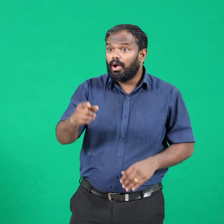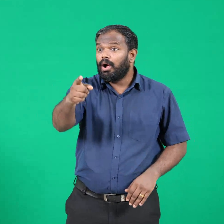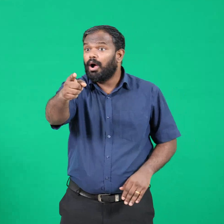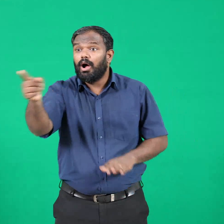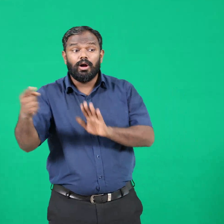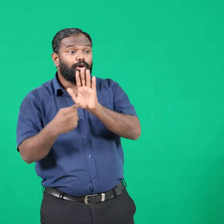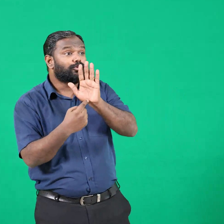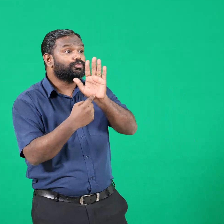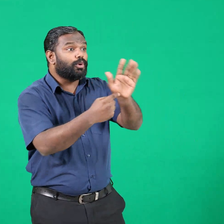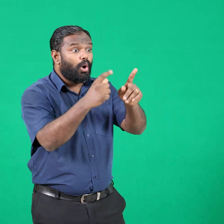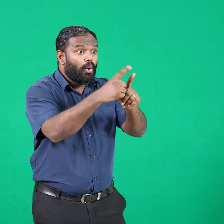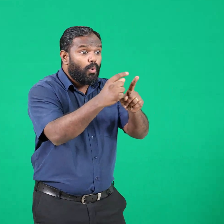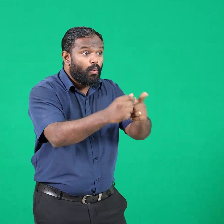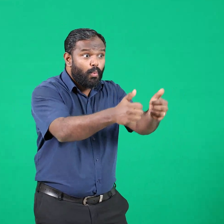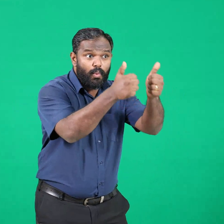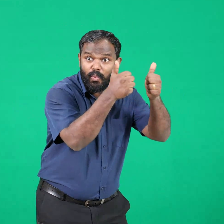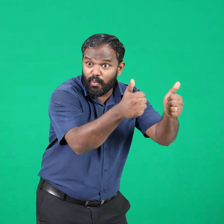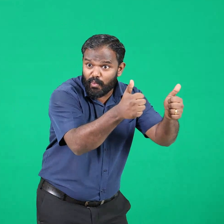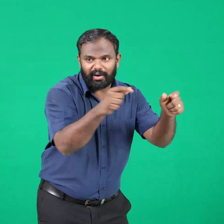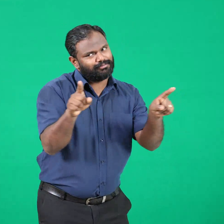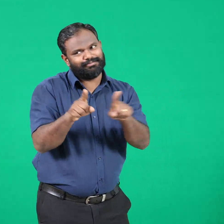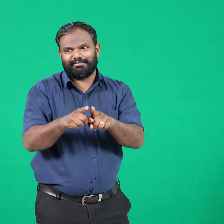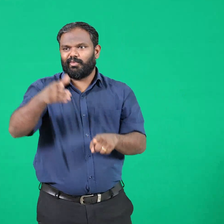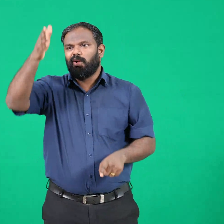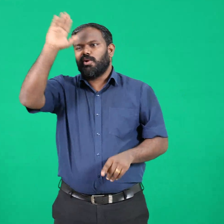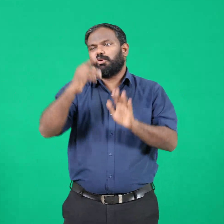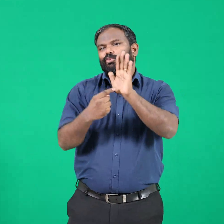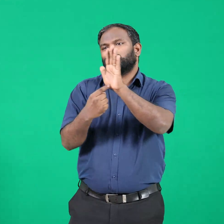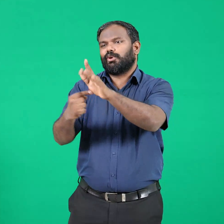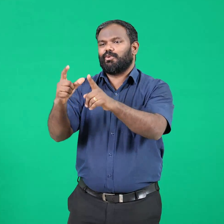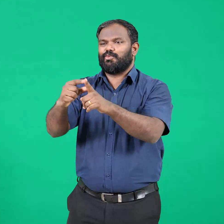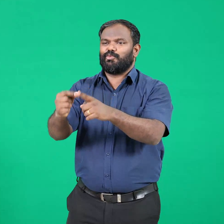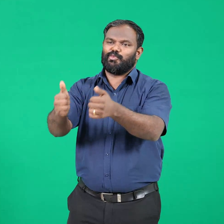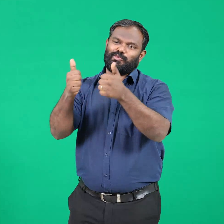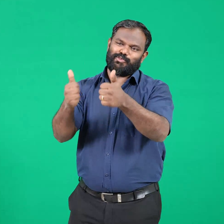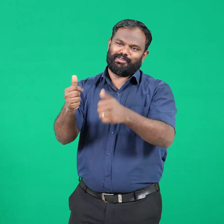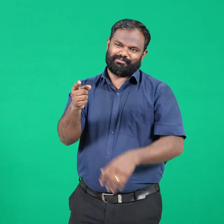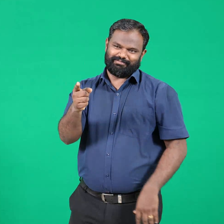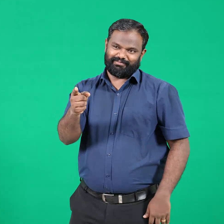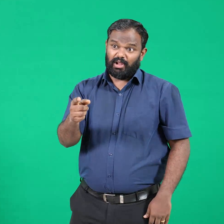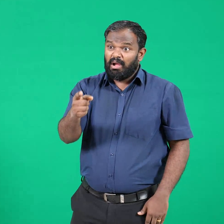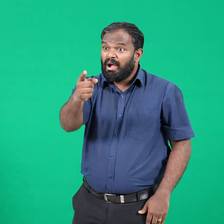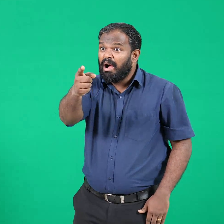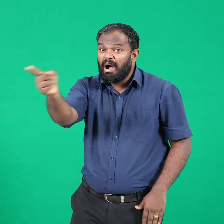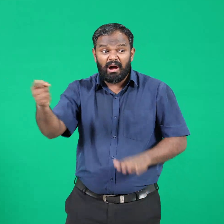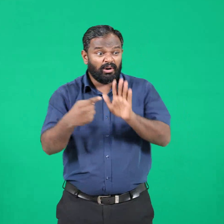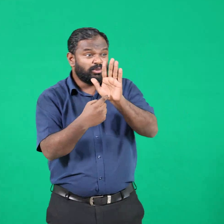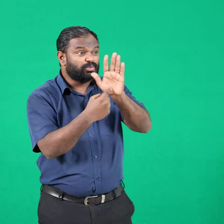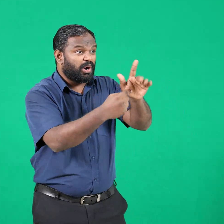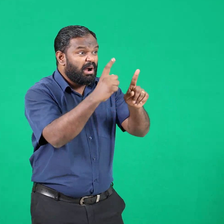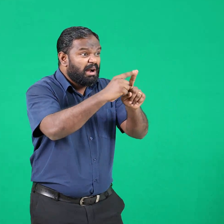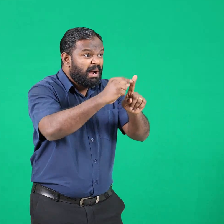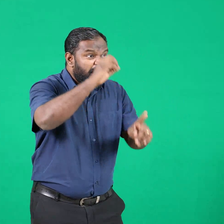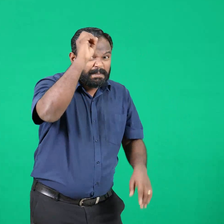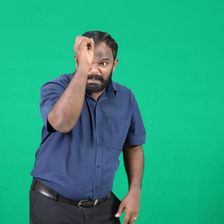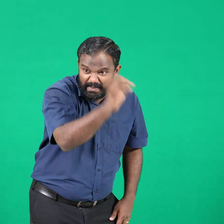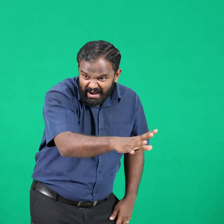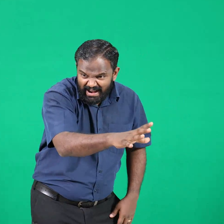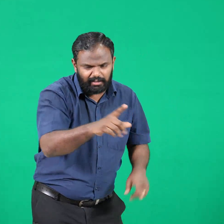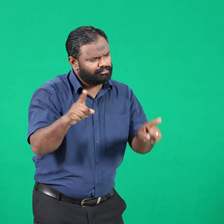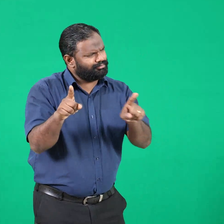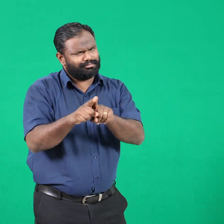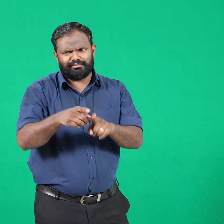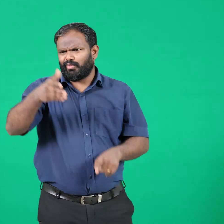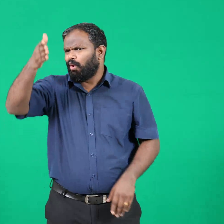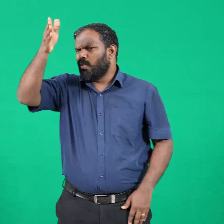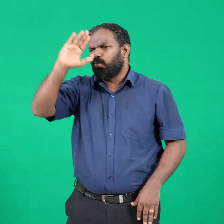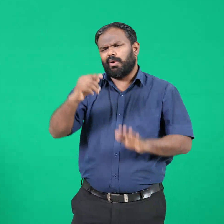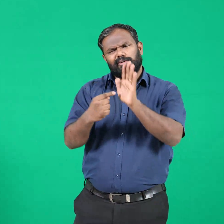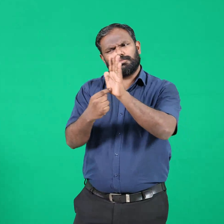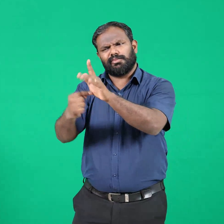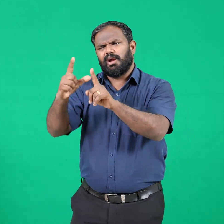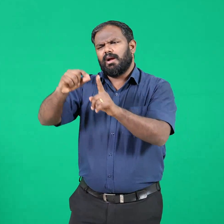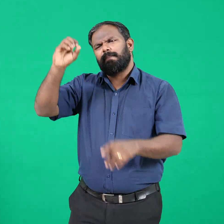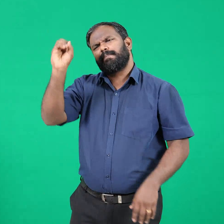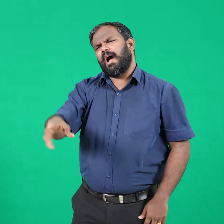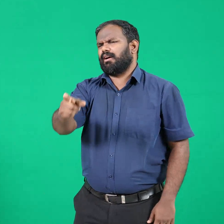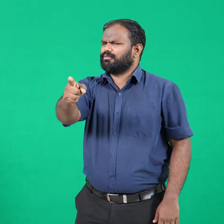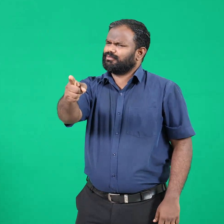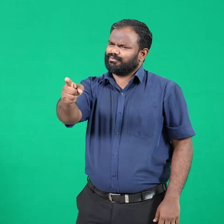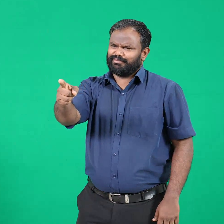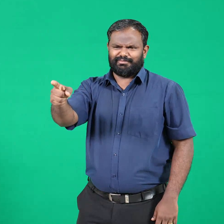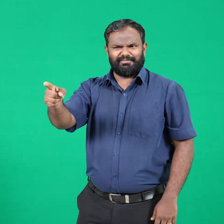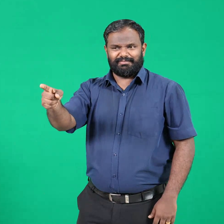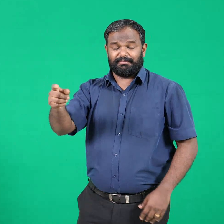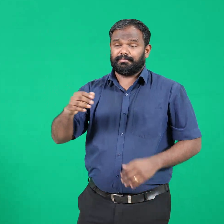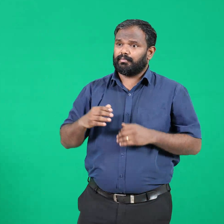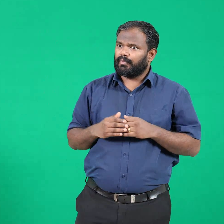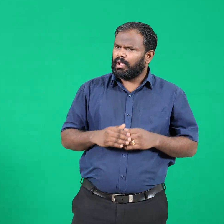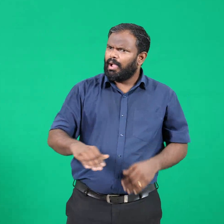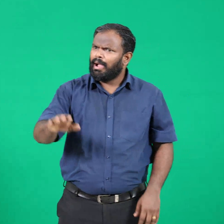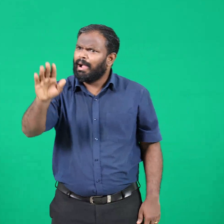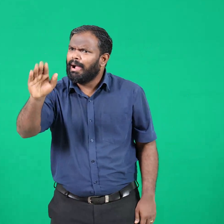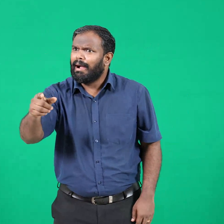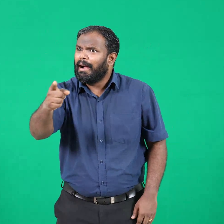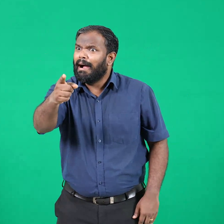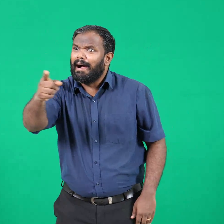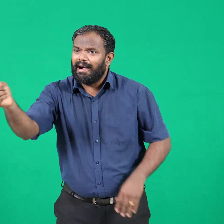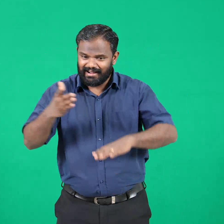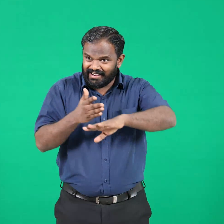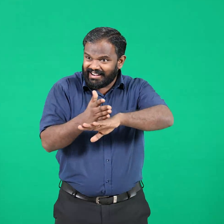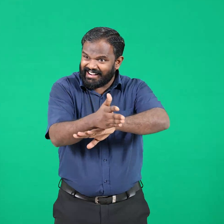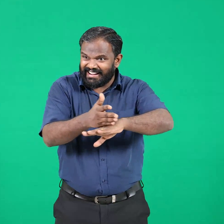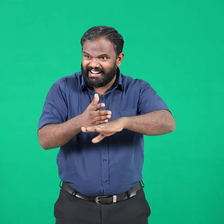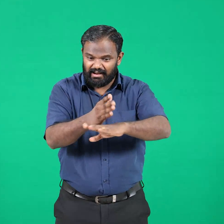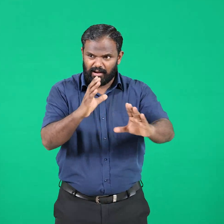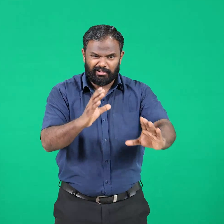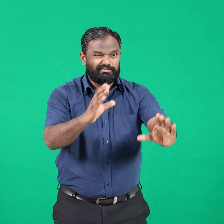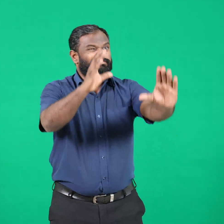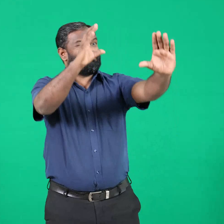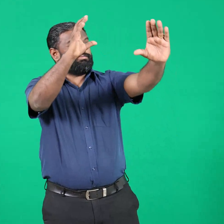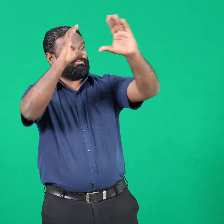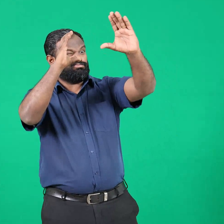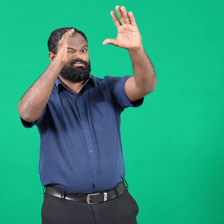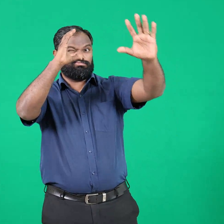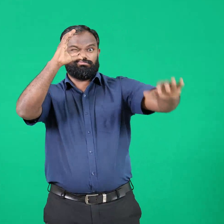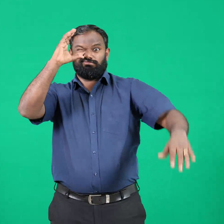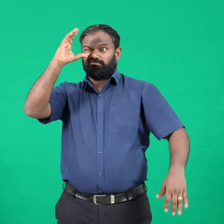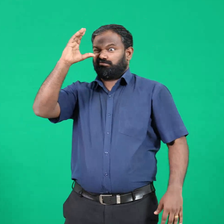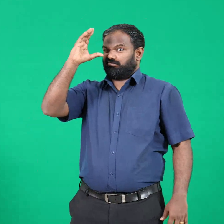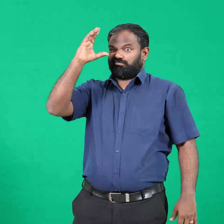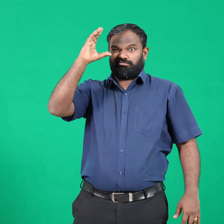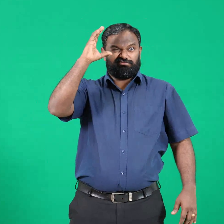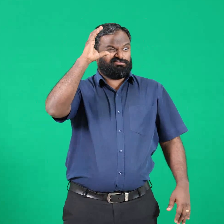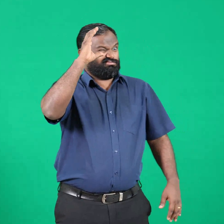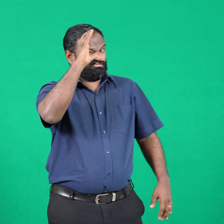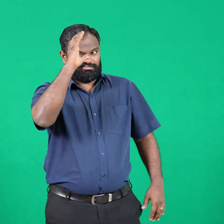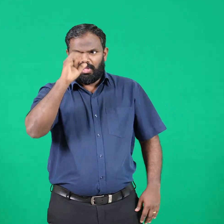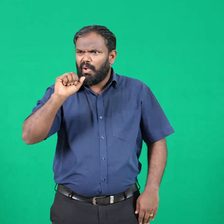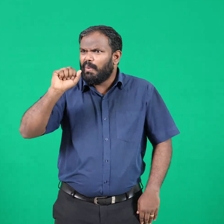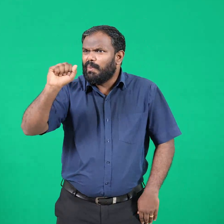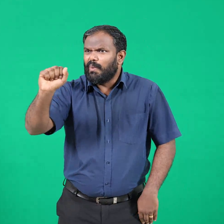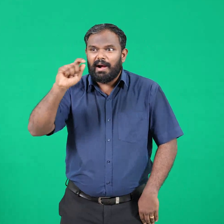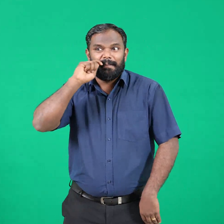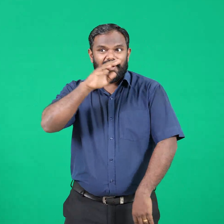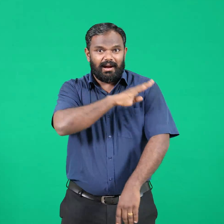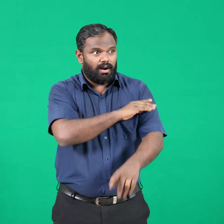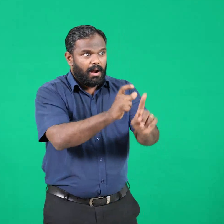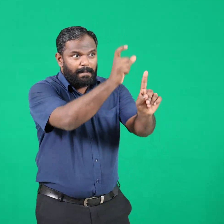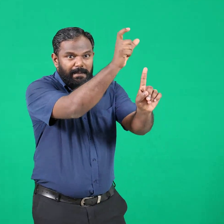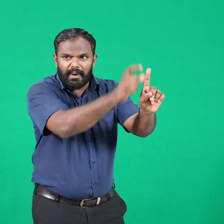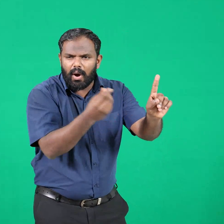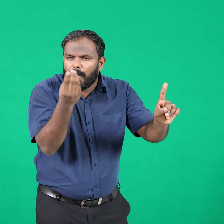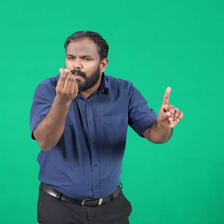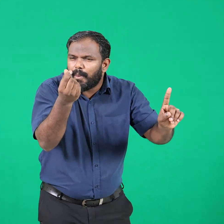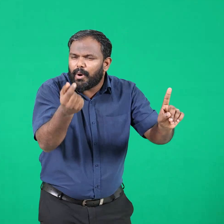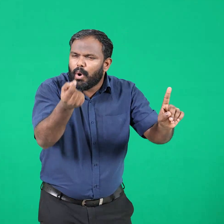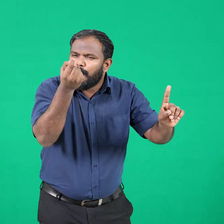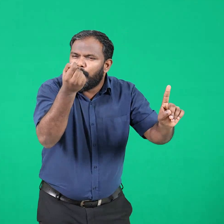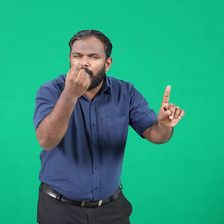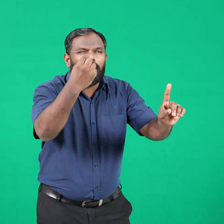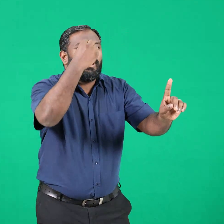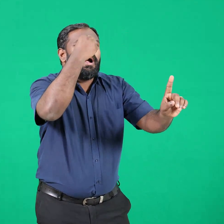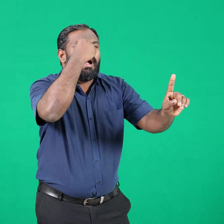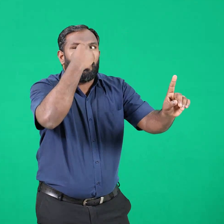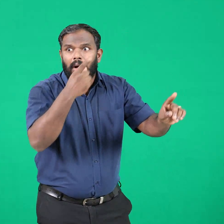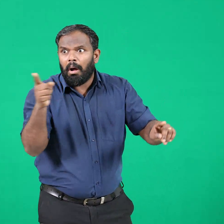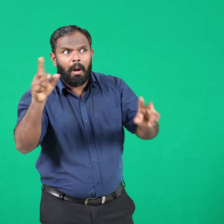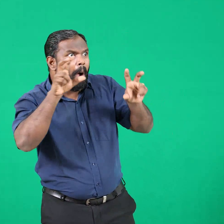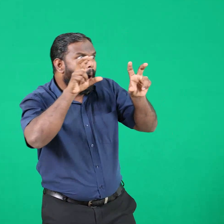Why do you look at the speck in your brother's eye, but fail to notice the beam in your own eye?